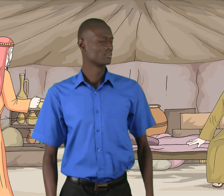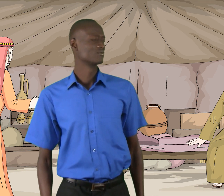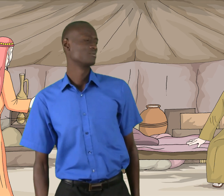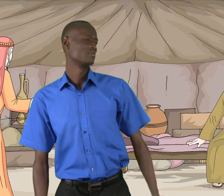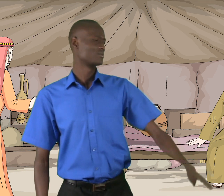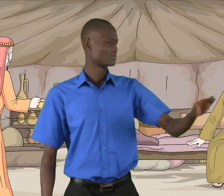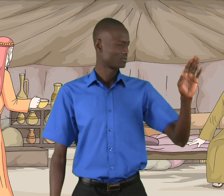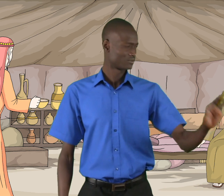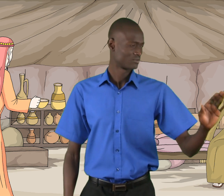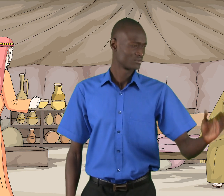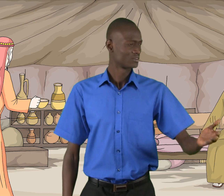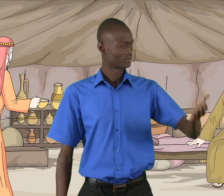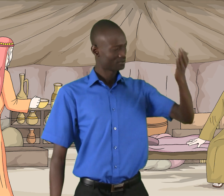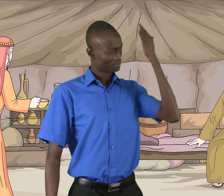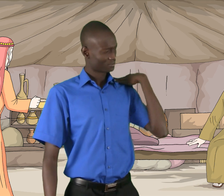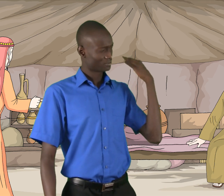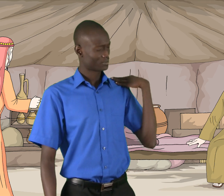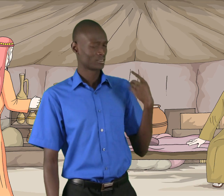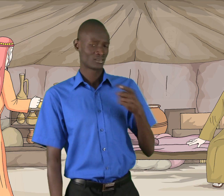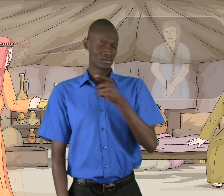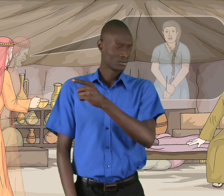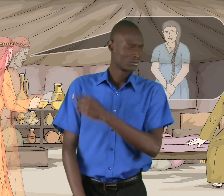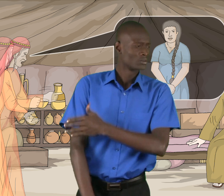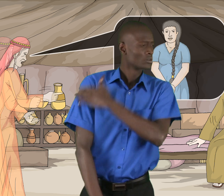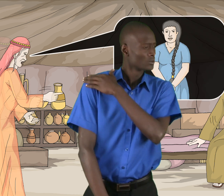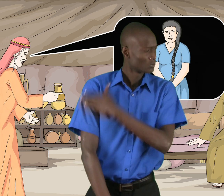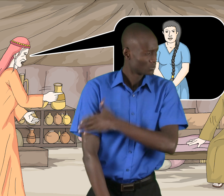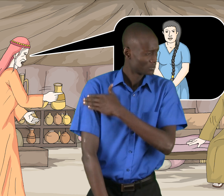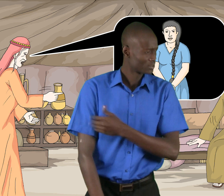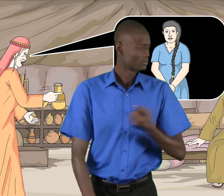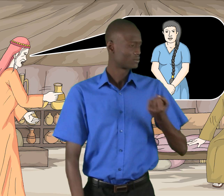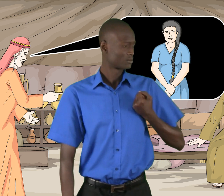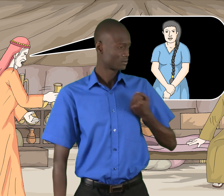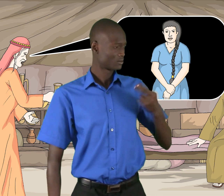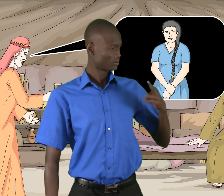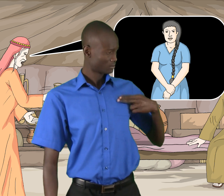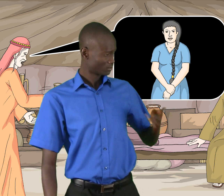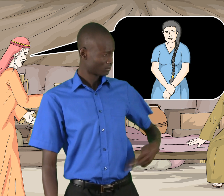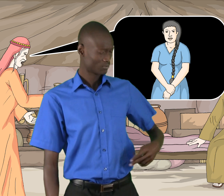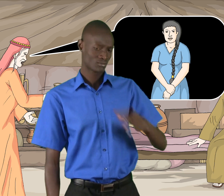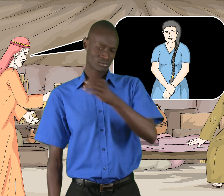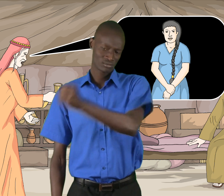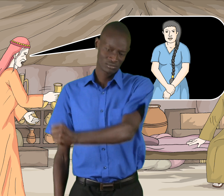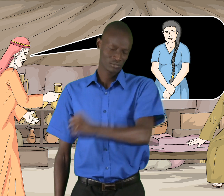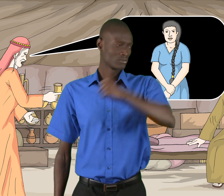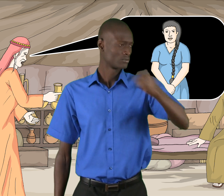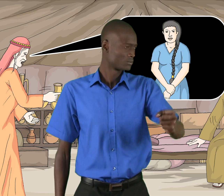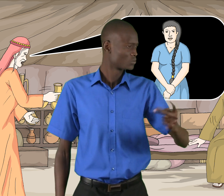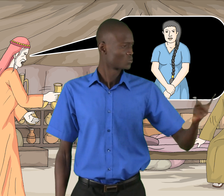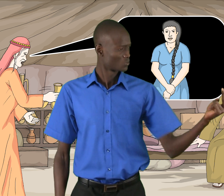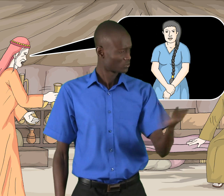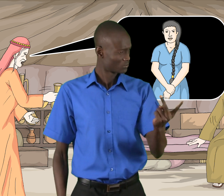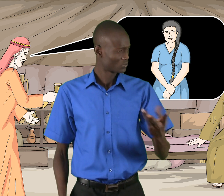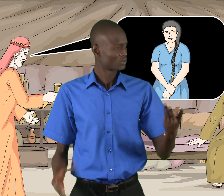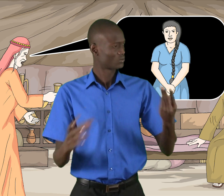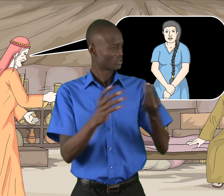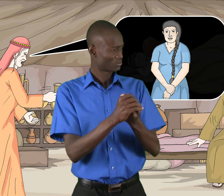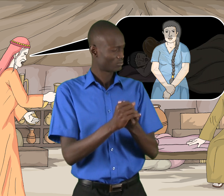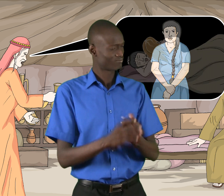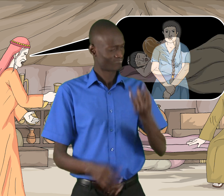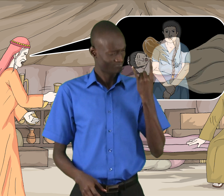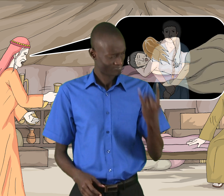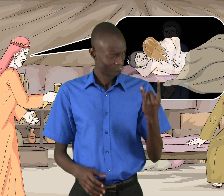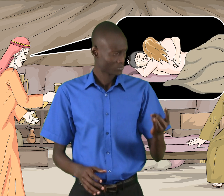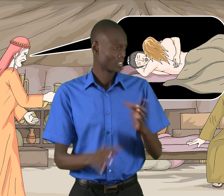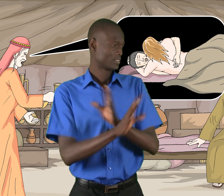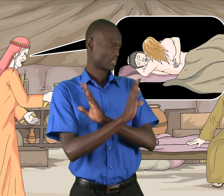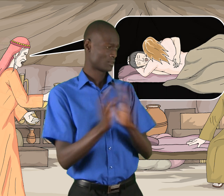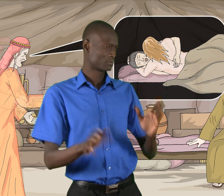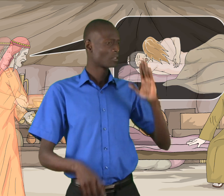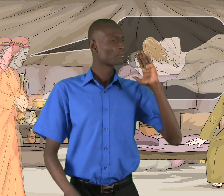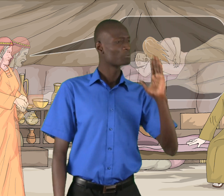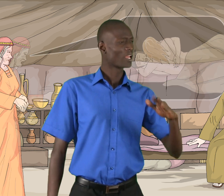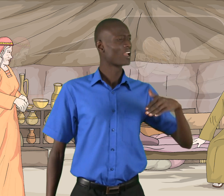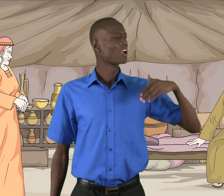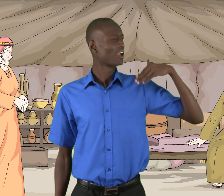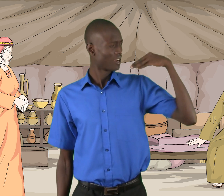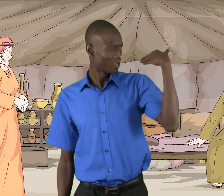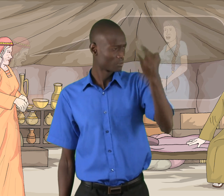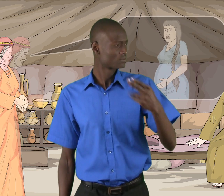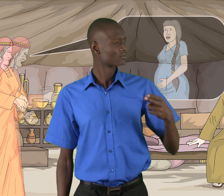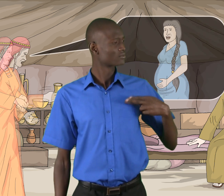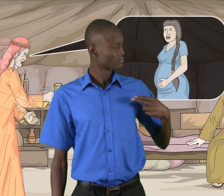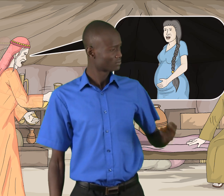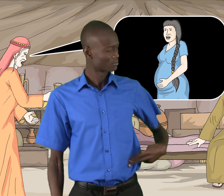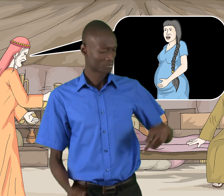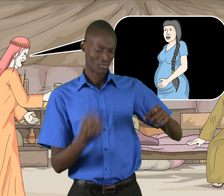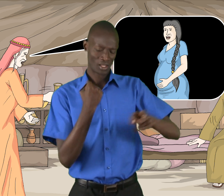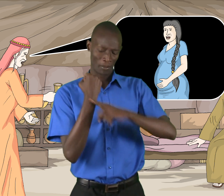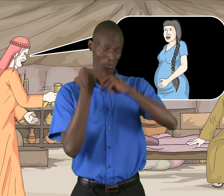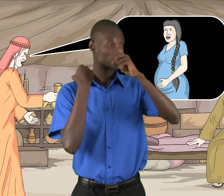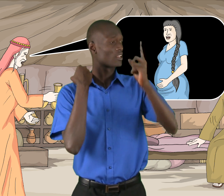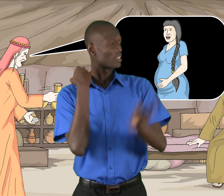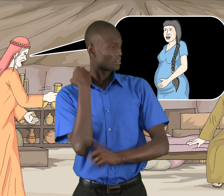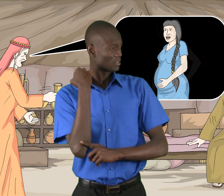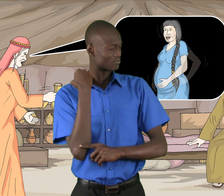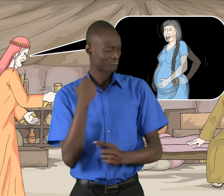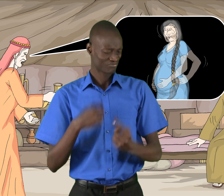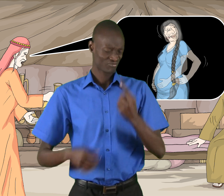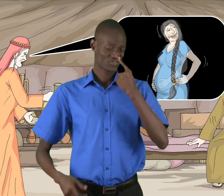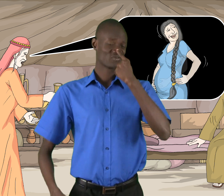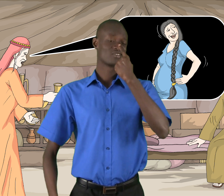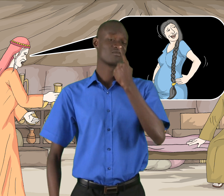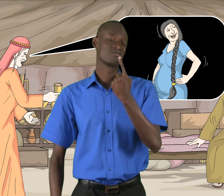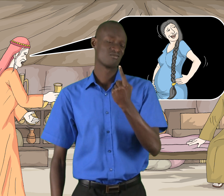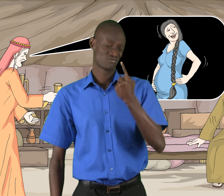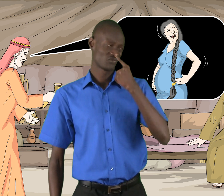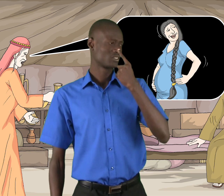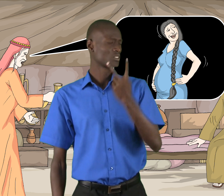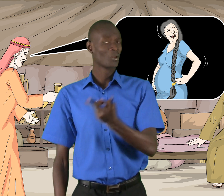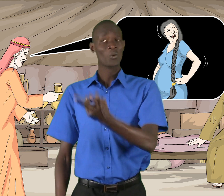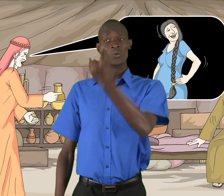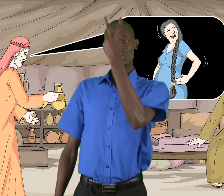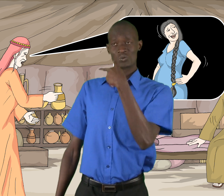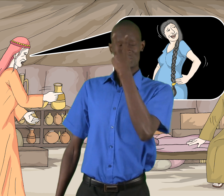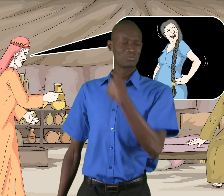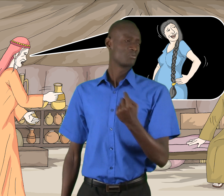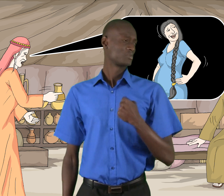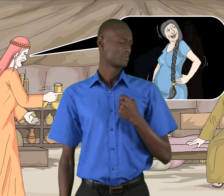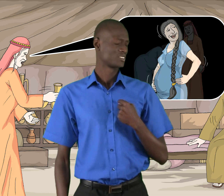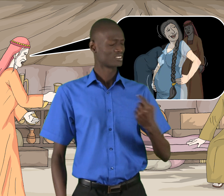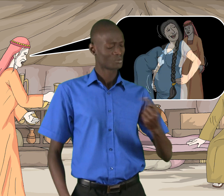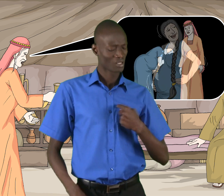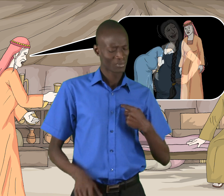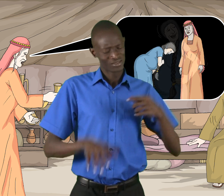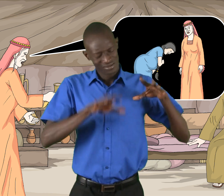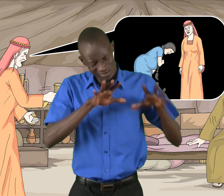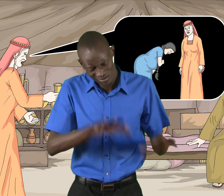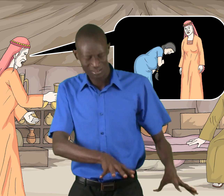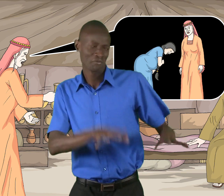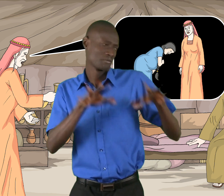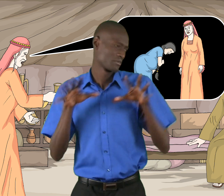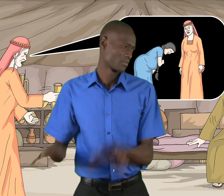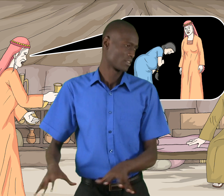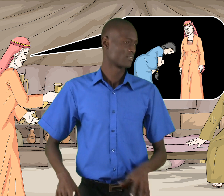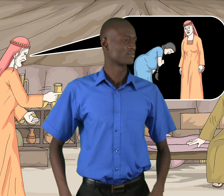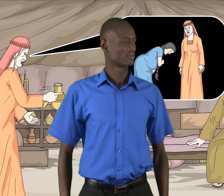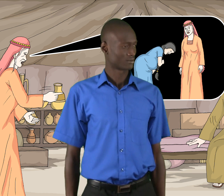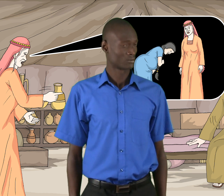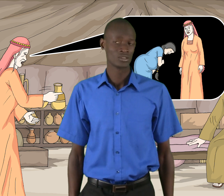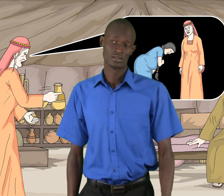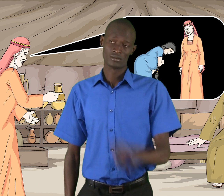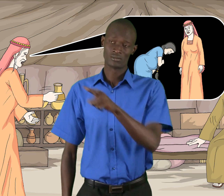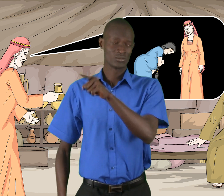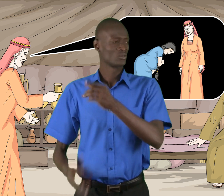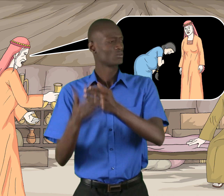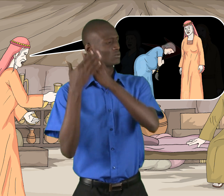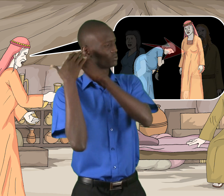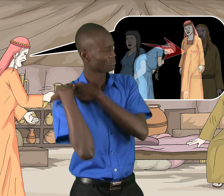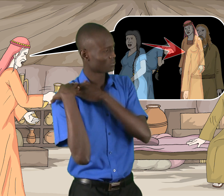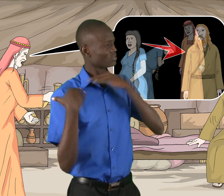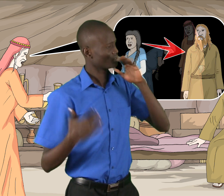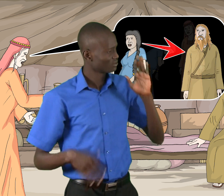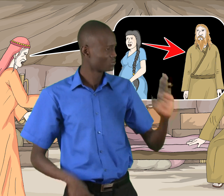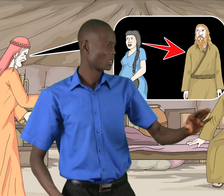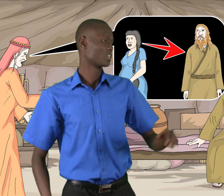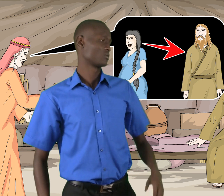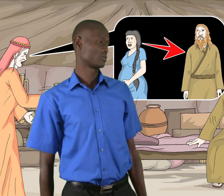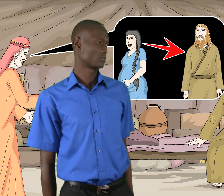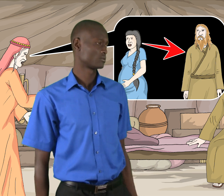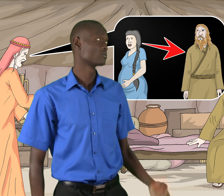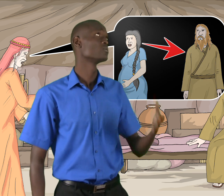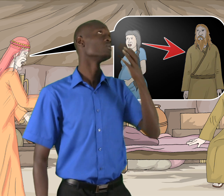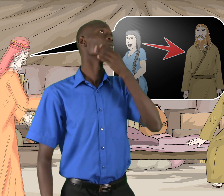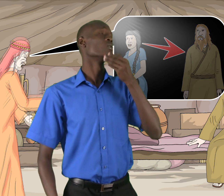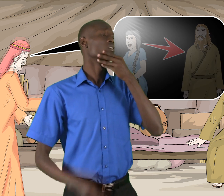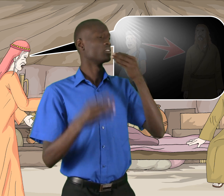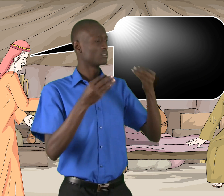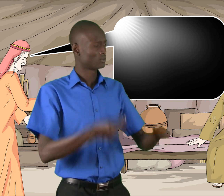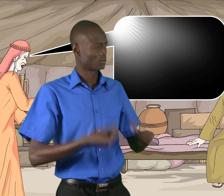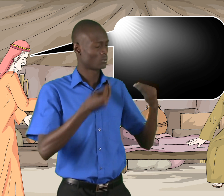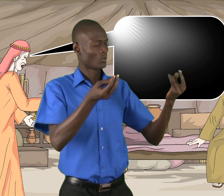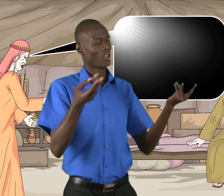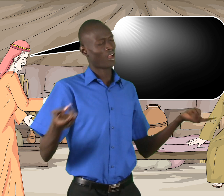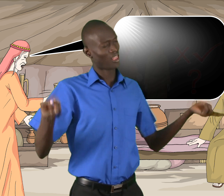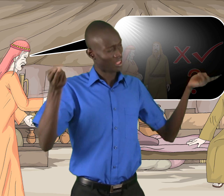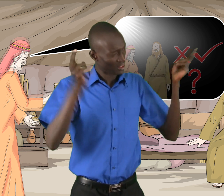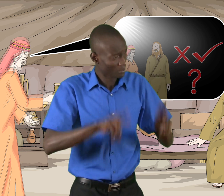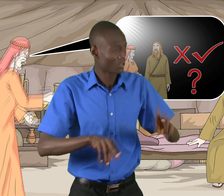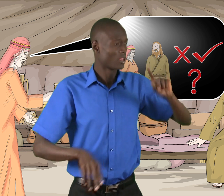I delivered my servant into your arms, and ever since she saw that she was pregnant, she has treated me with contempt.